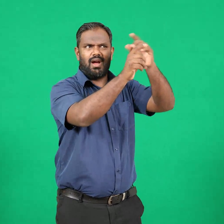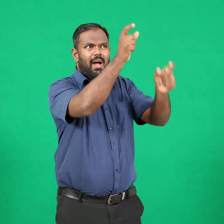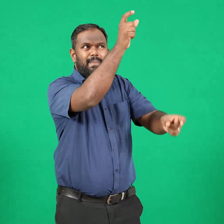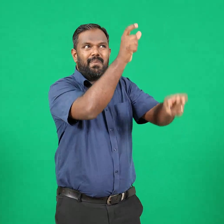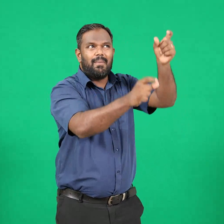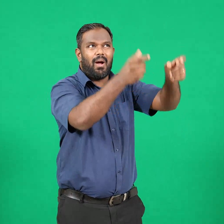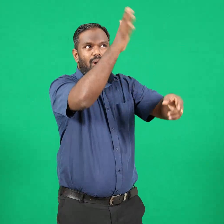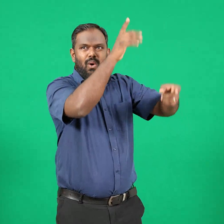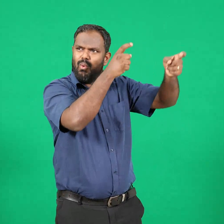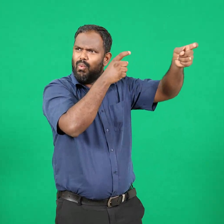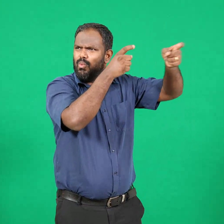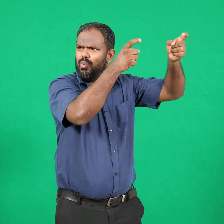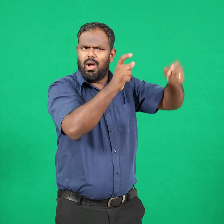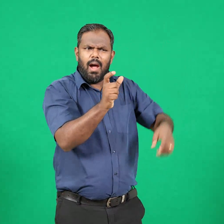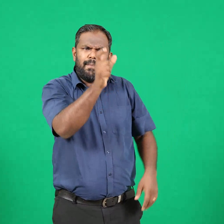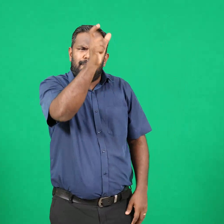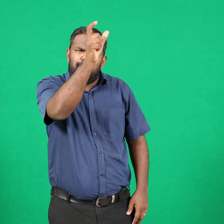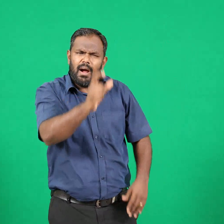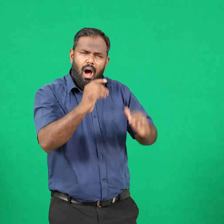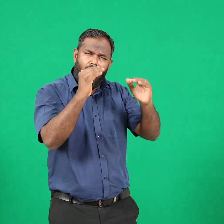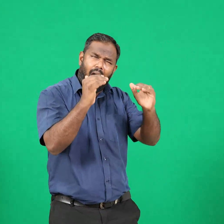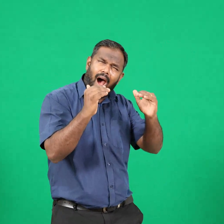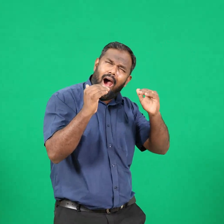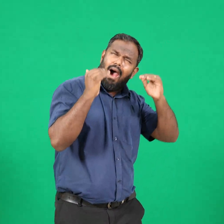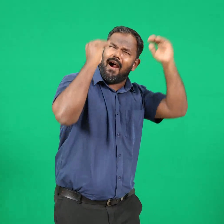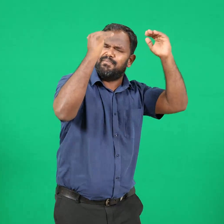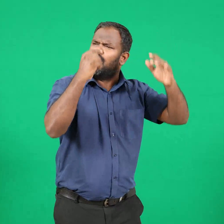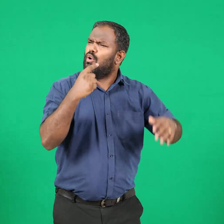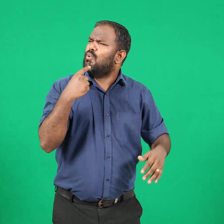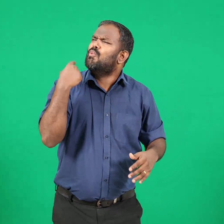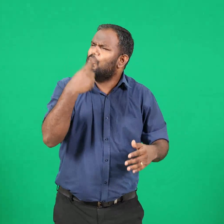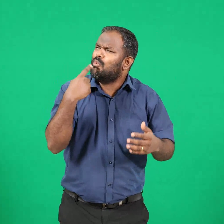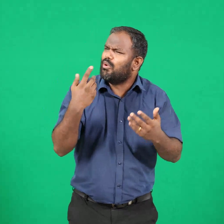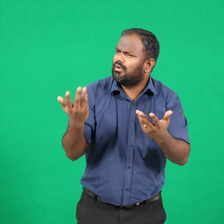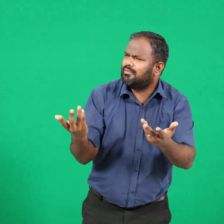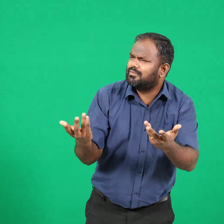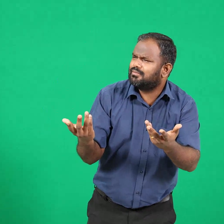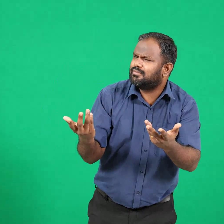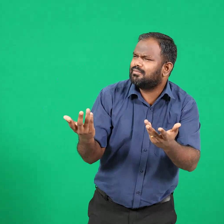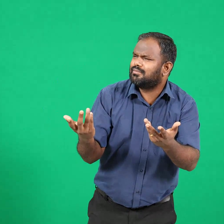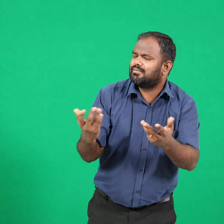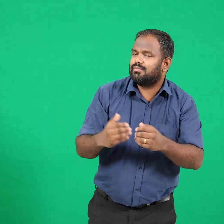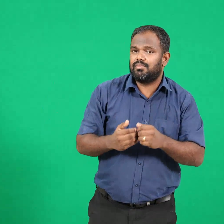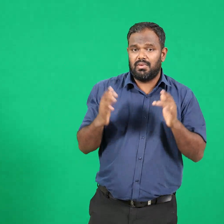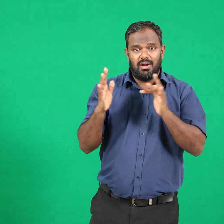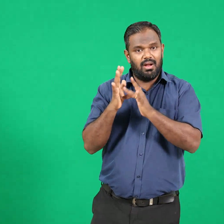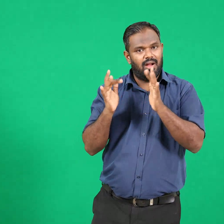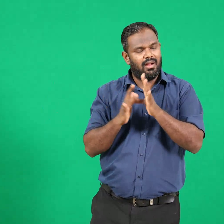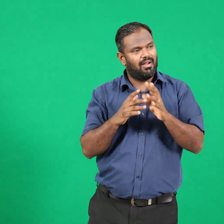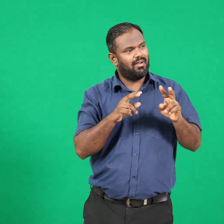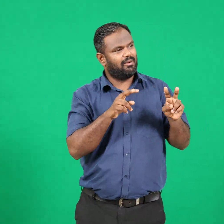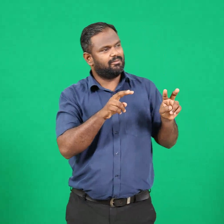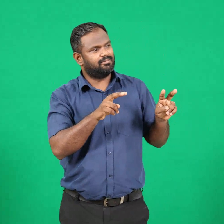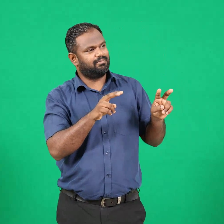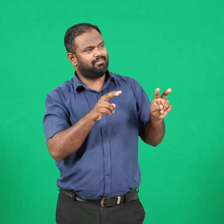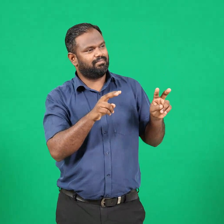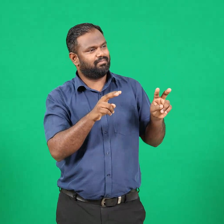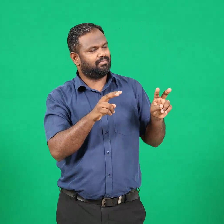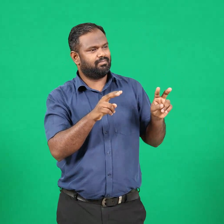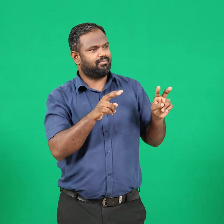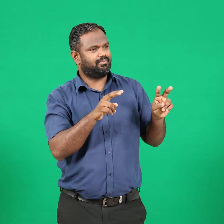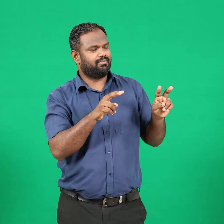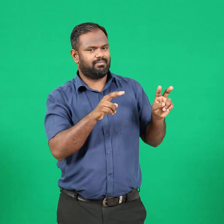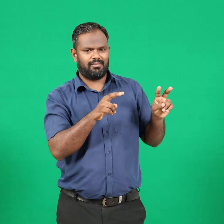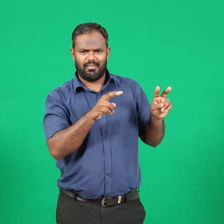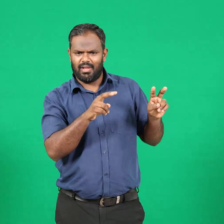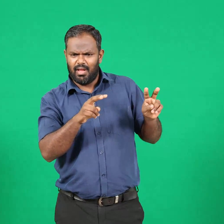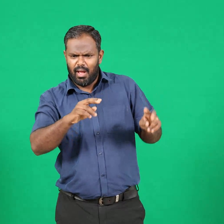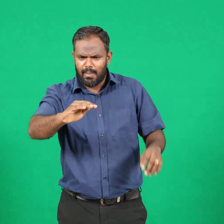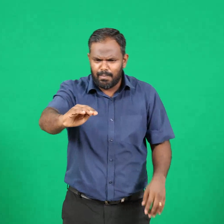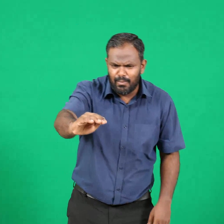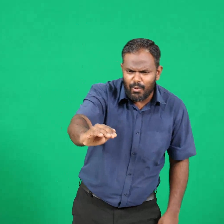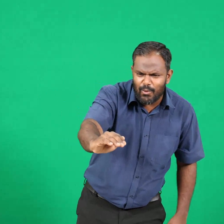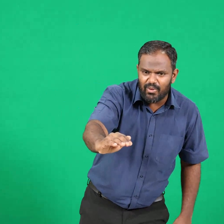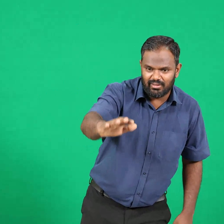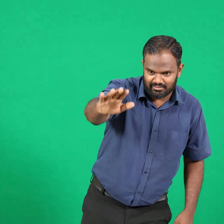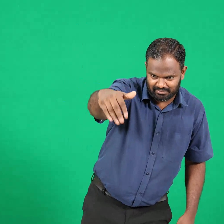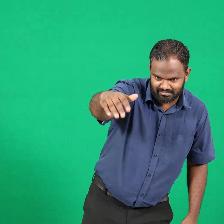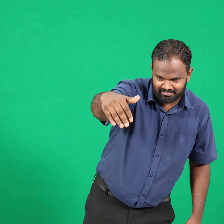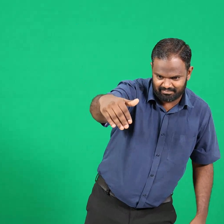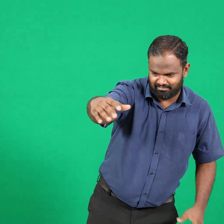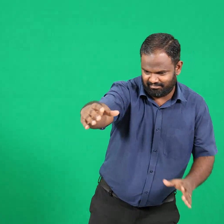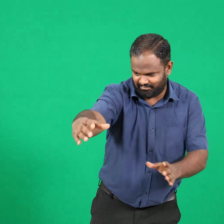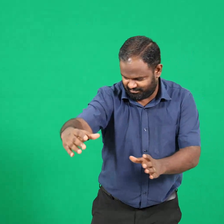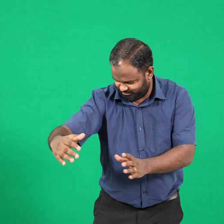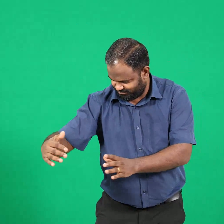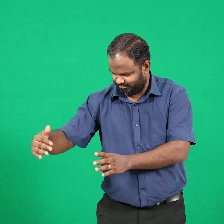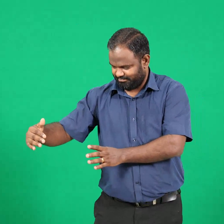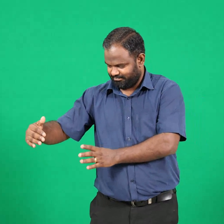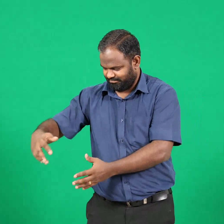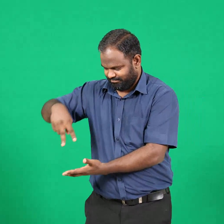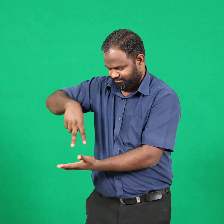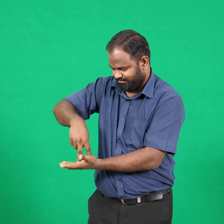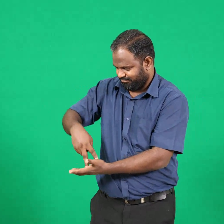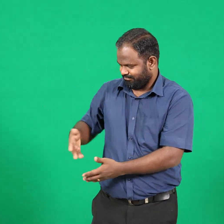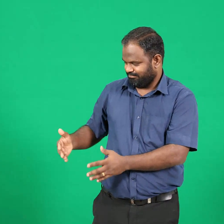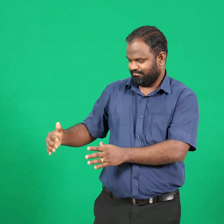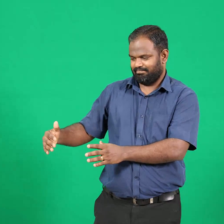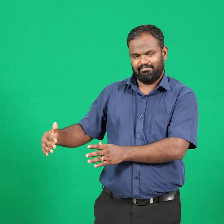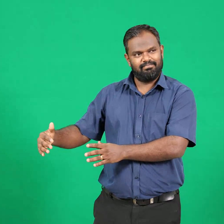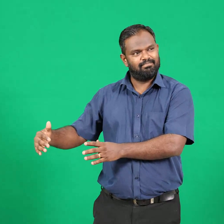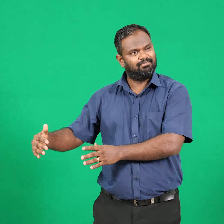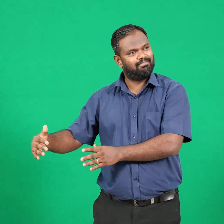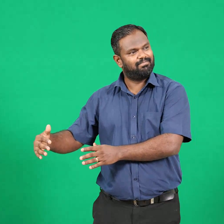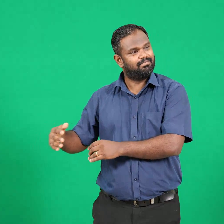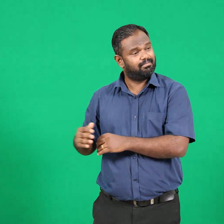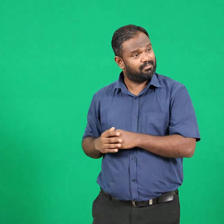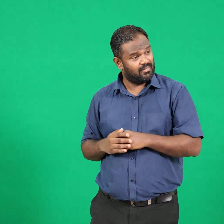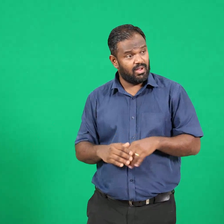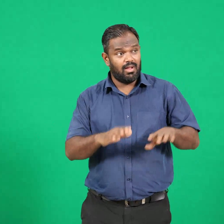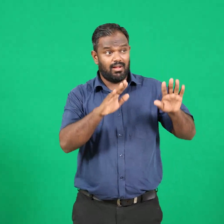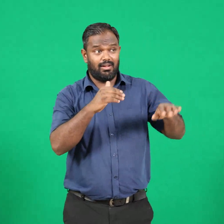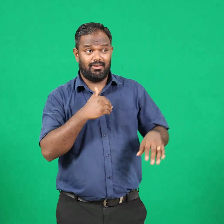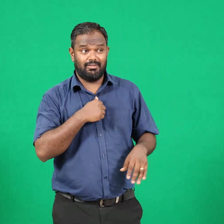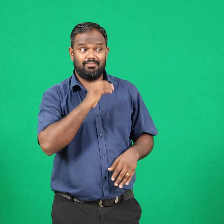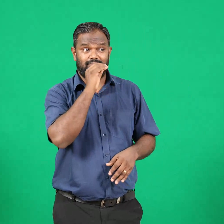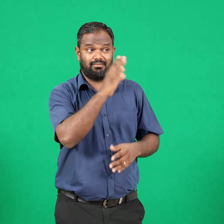Jesus invited a little child to stand among them.